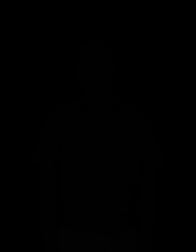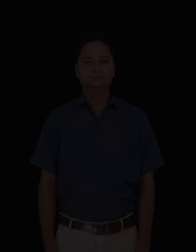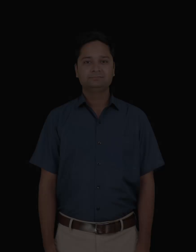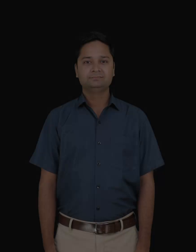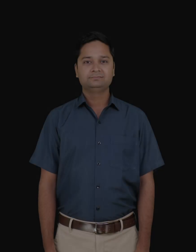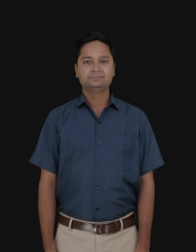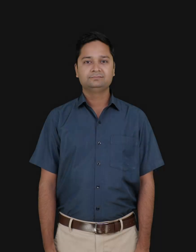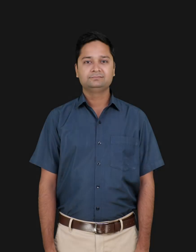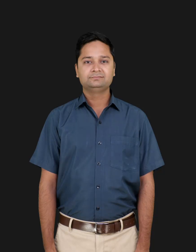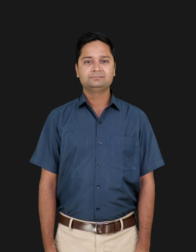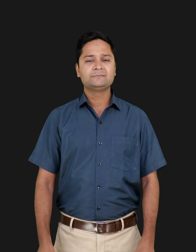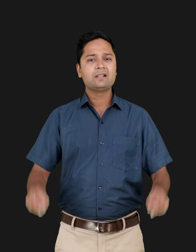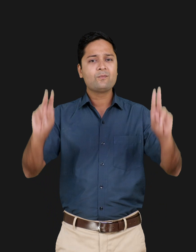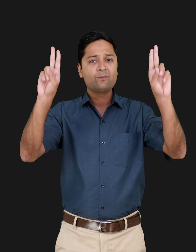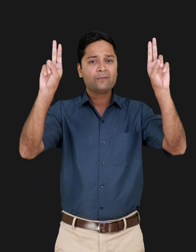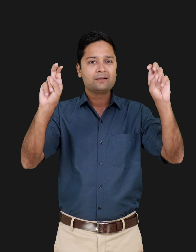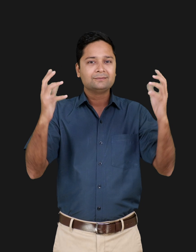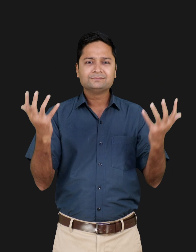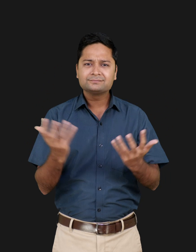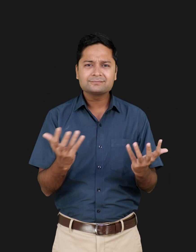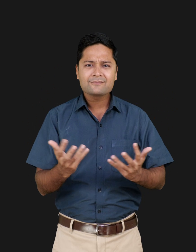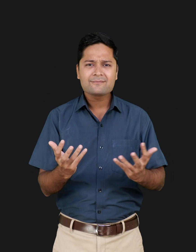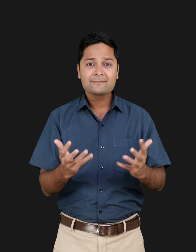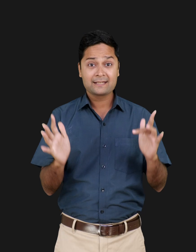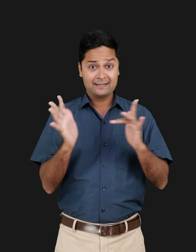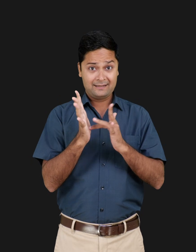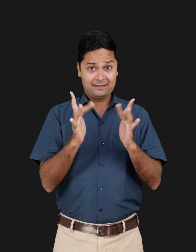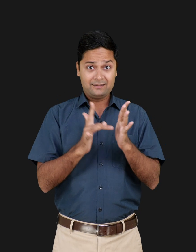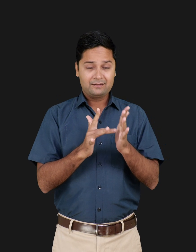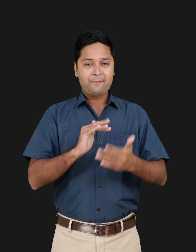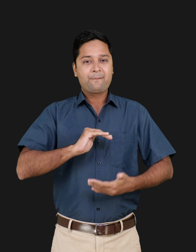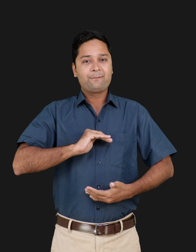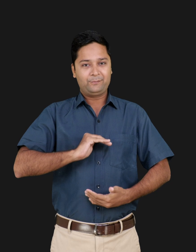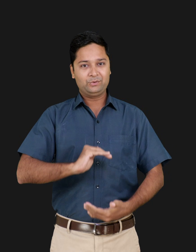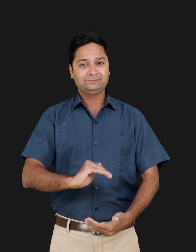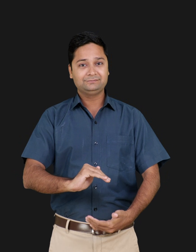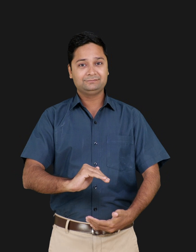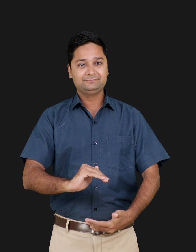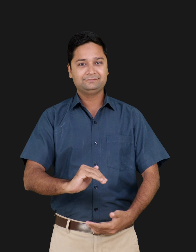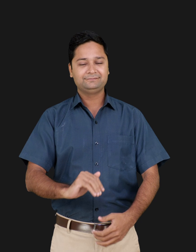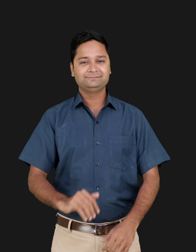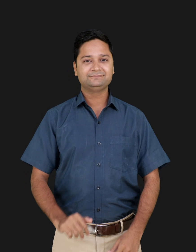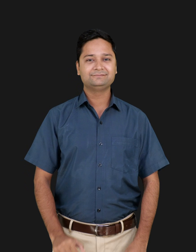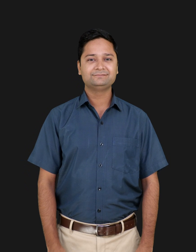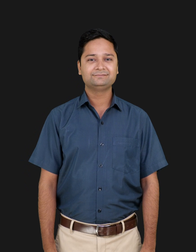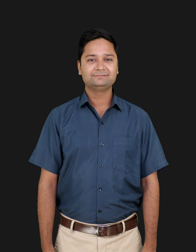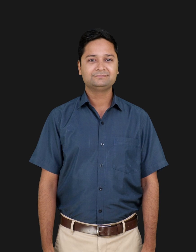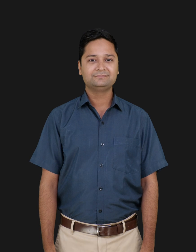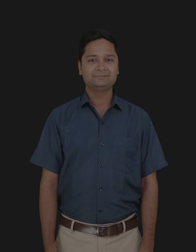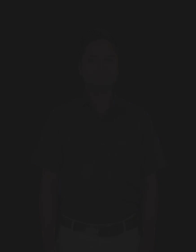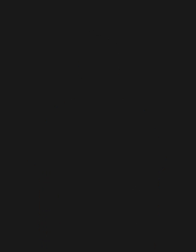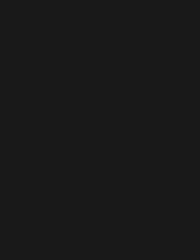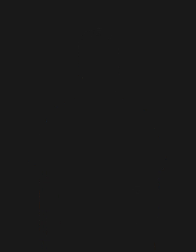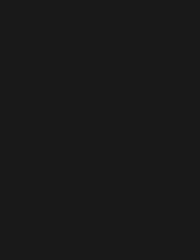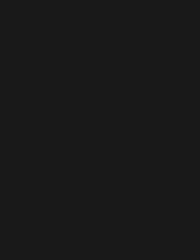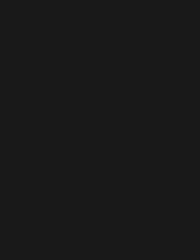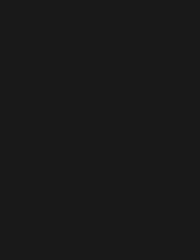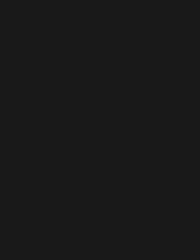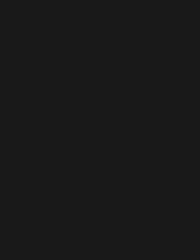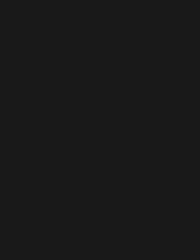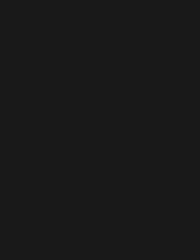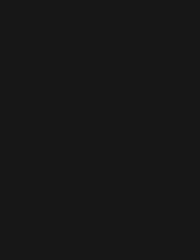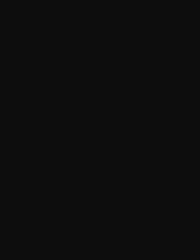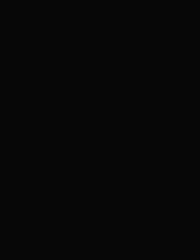The birth of Jesus